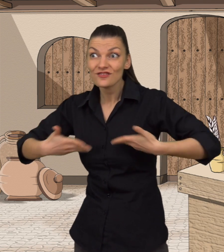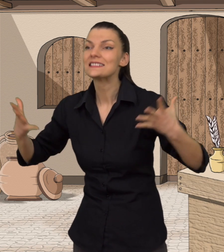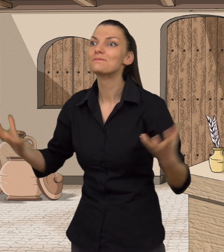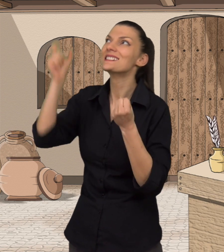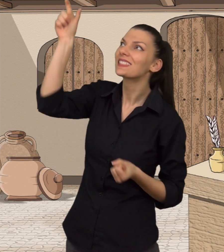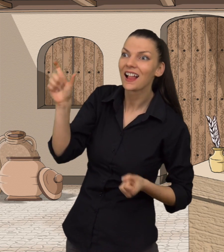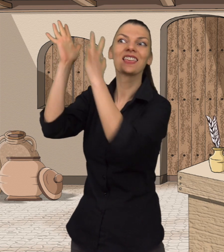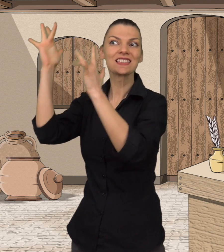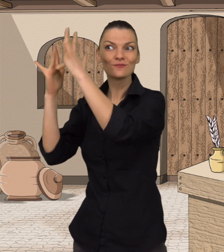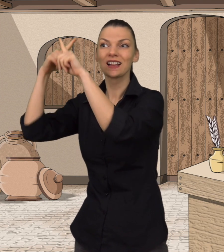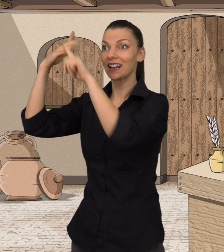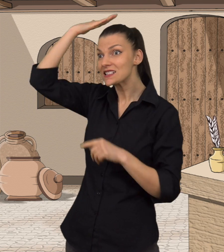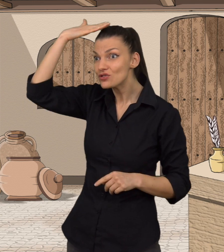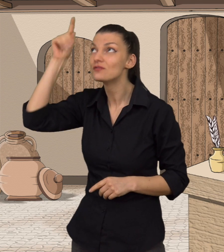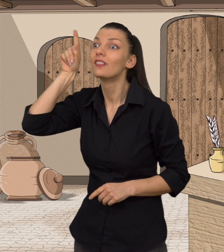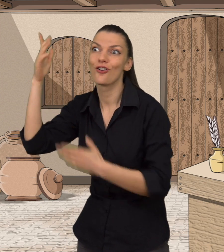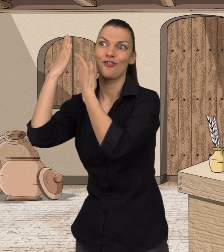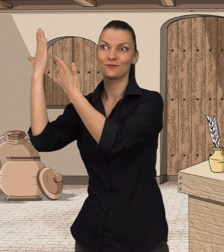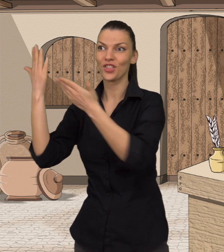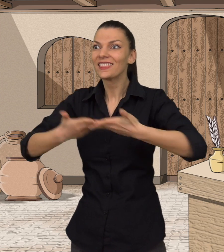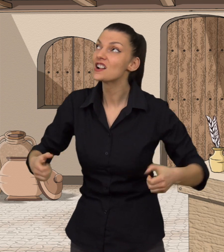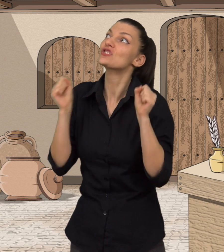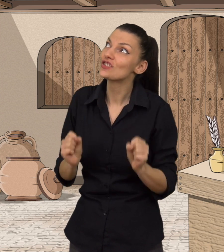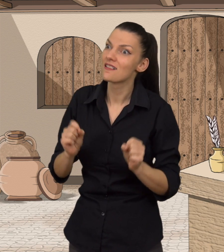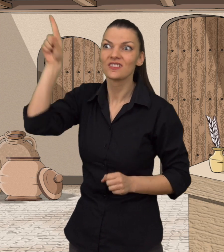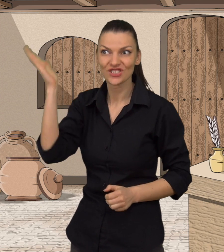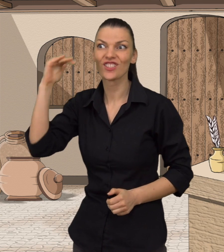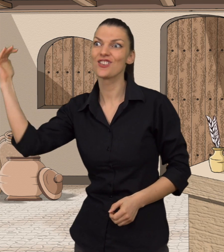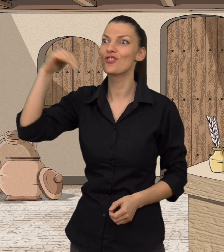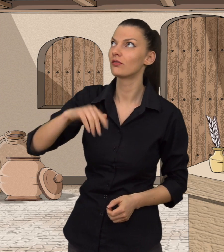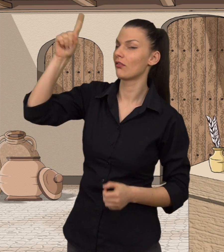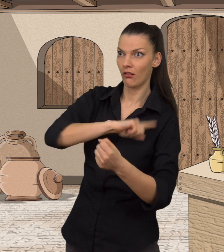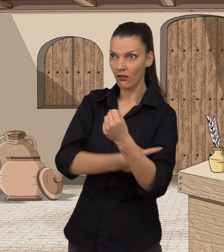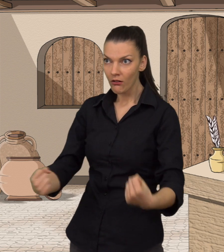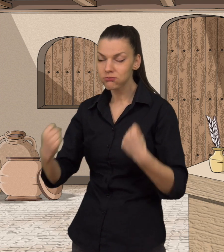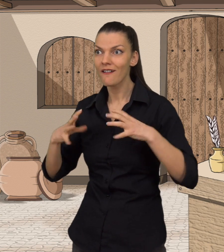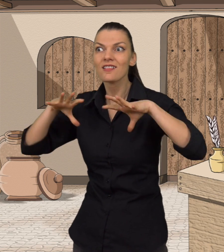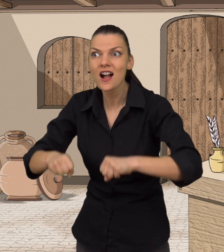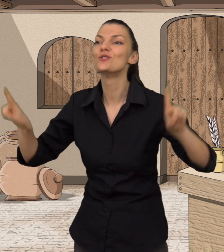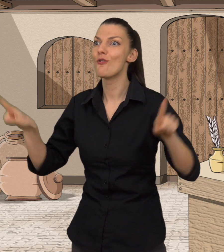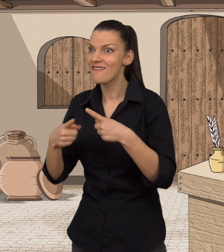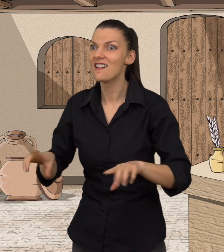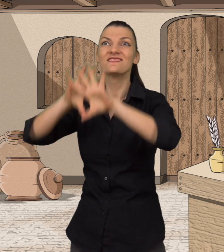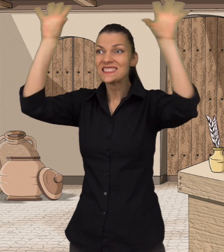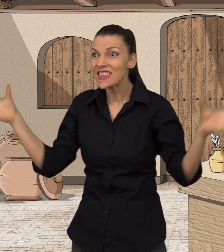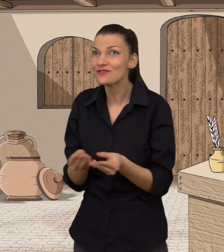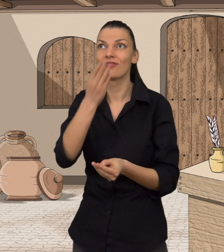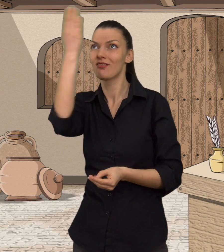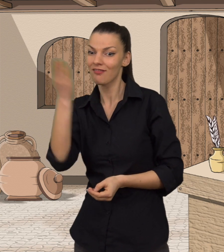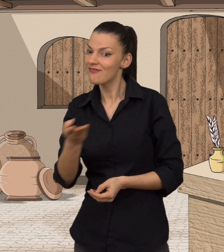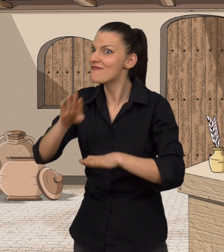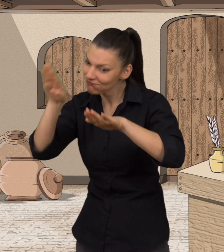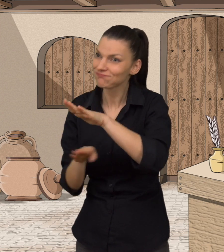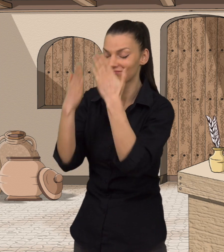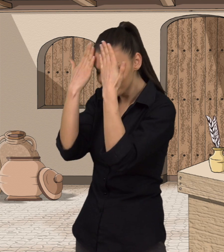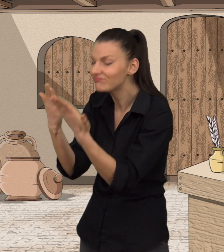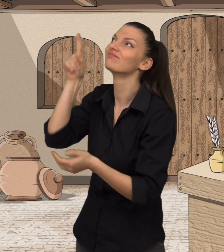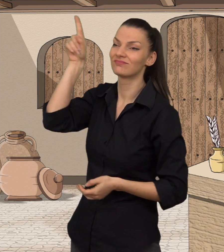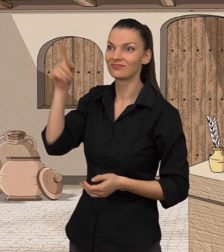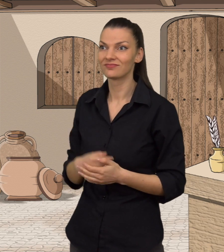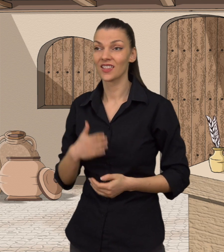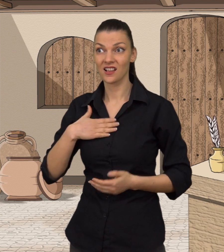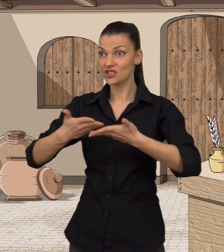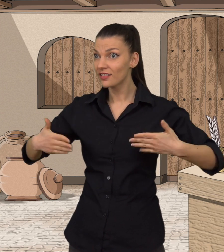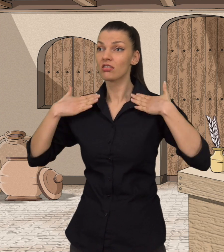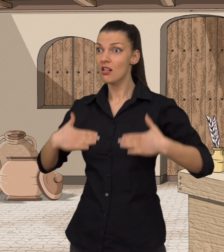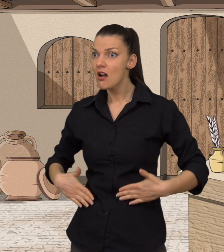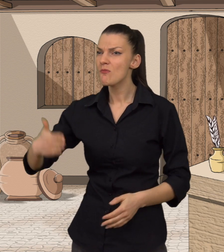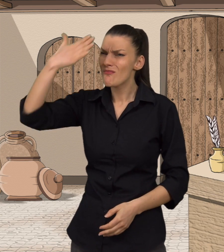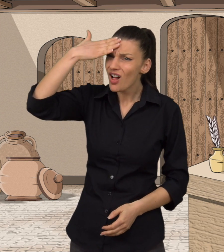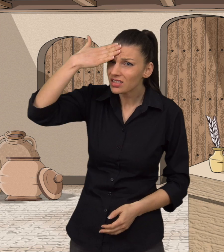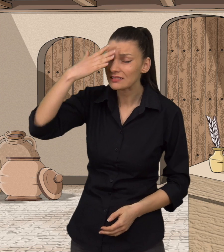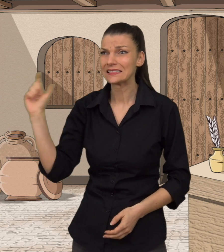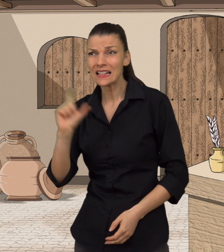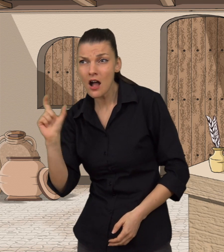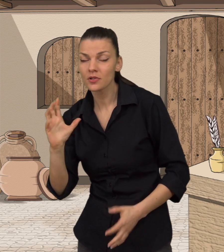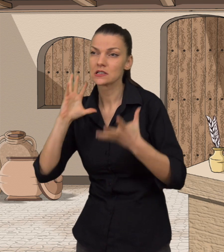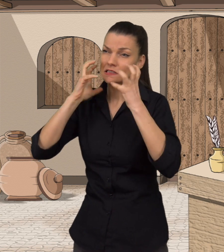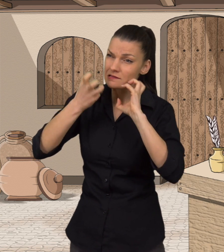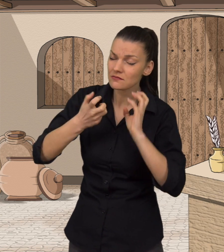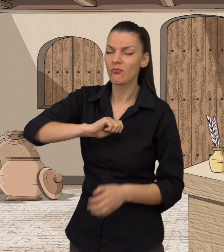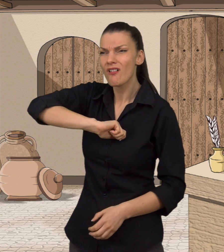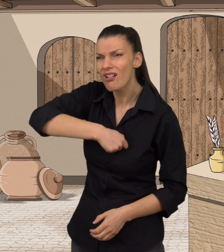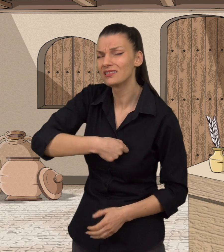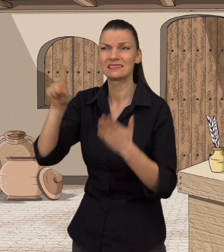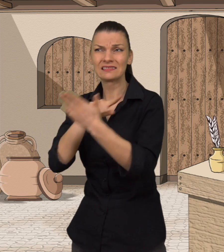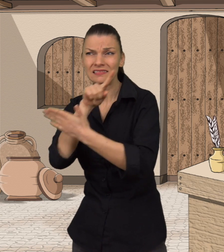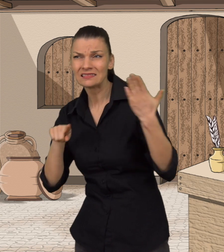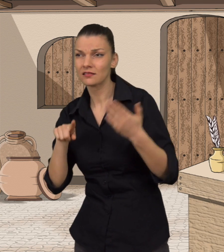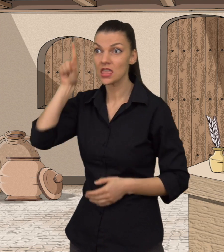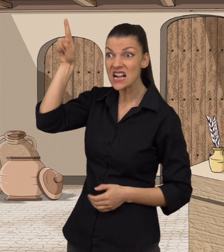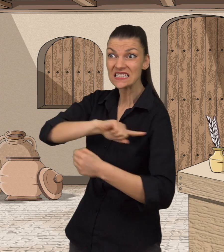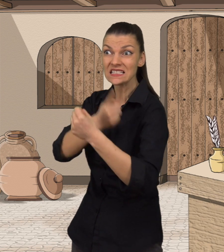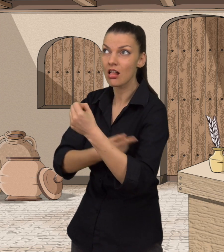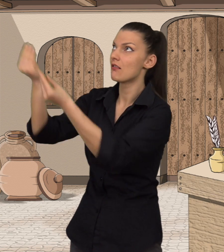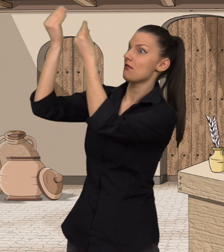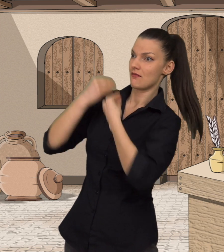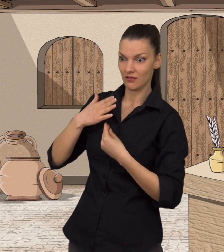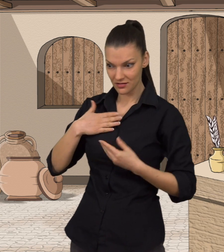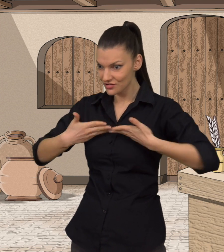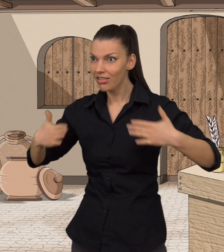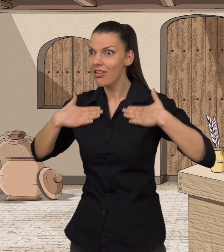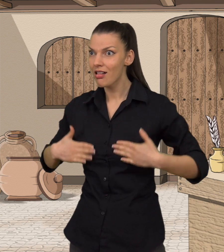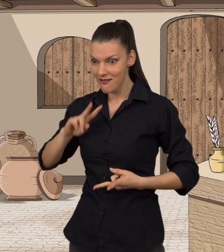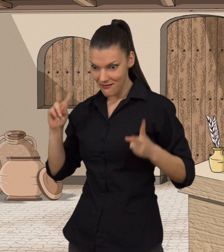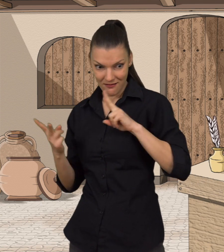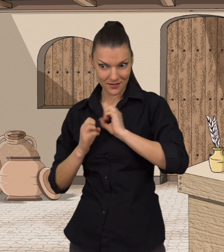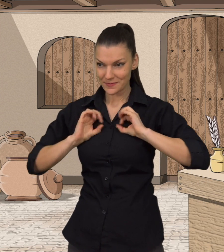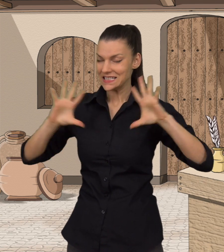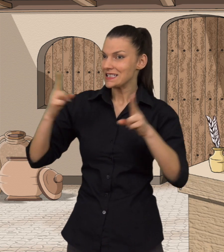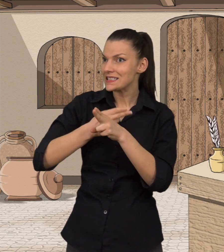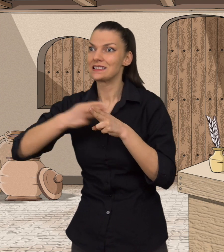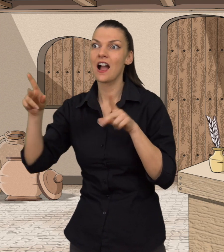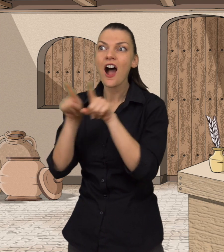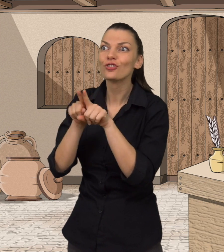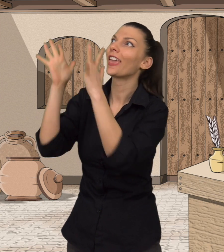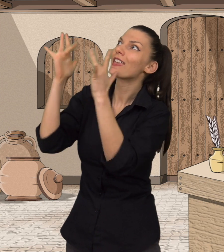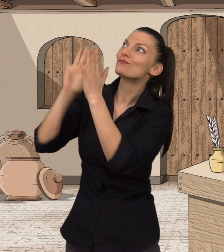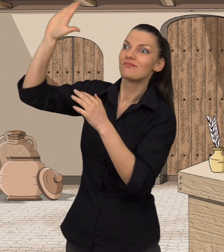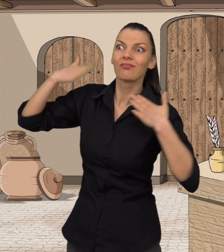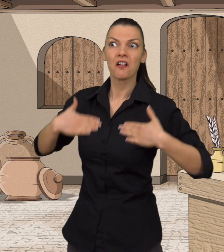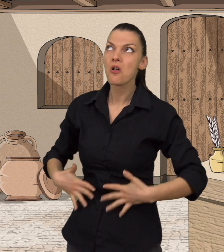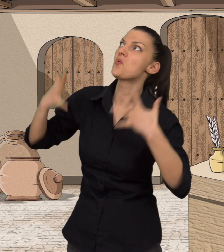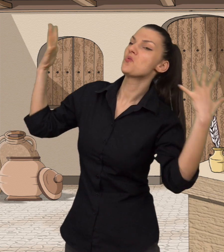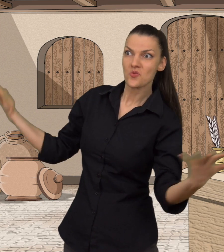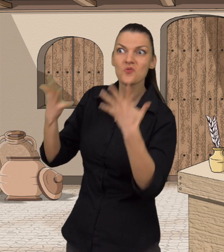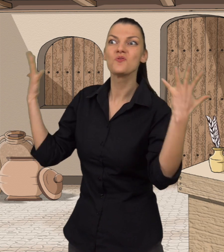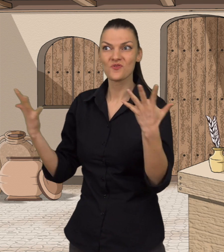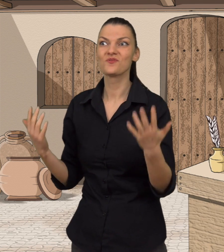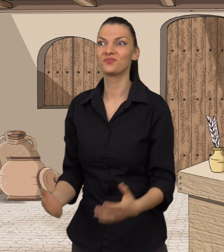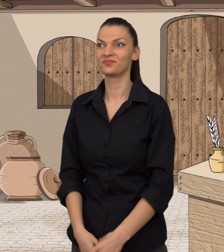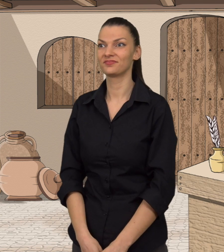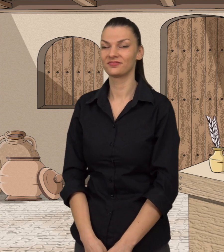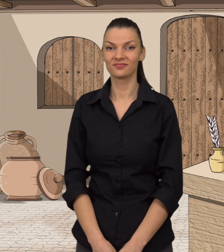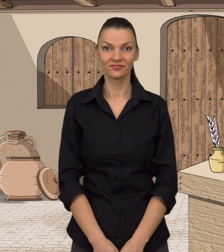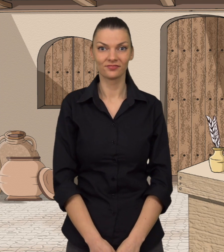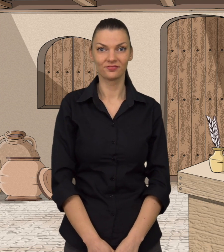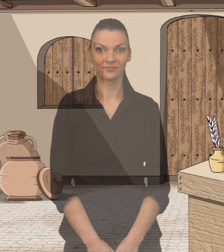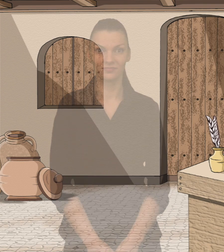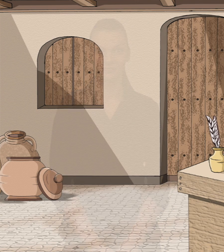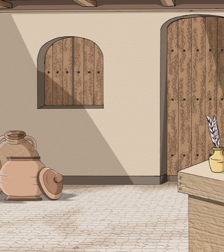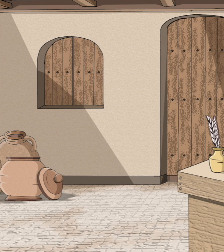But our citizenship is in heaven, and we eagerly await a Savior from there, the Lord Jesus Christ, who, by the power that enables Him to subject all things to Himself, will transform our lowly bodies to be like His glorious body.